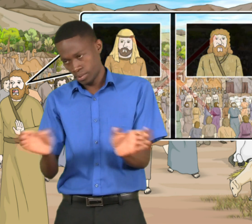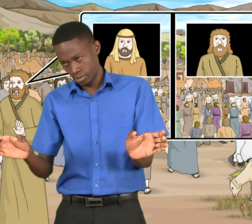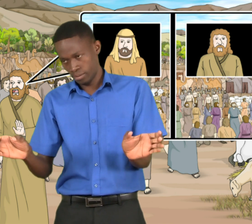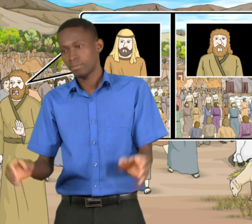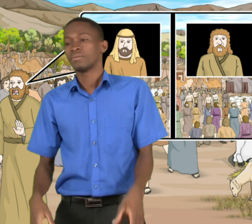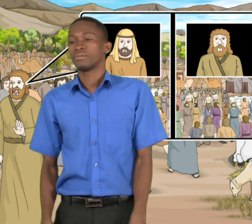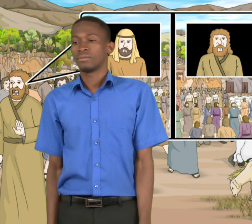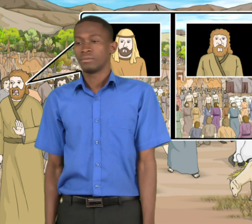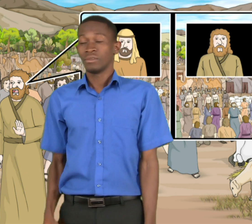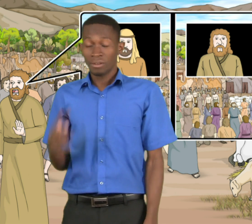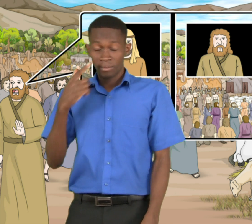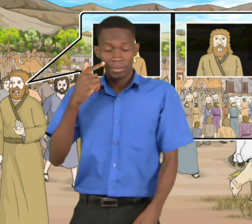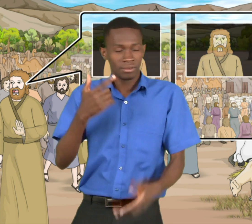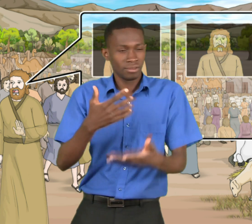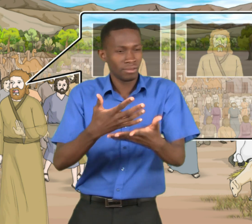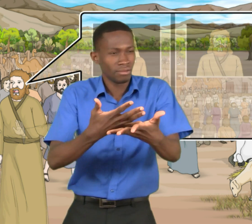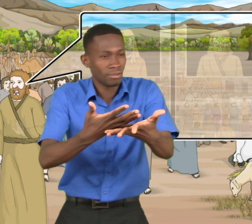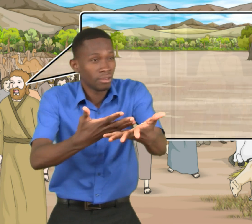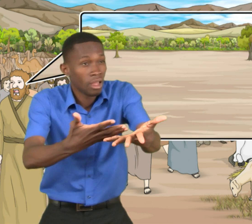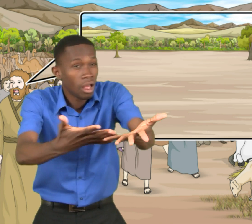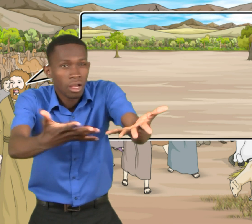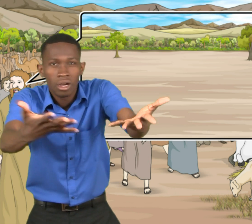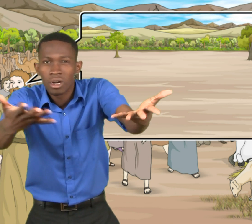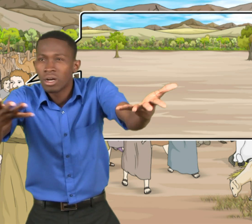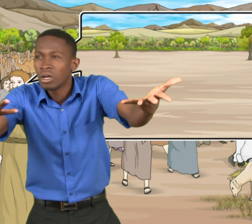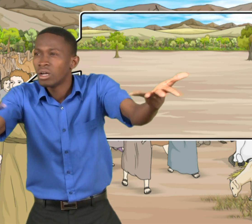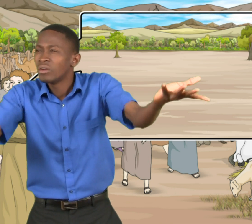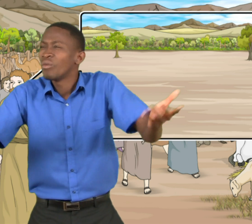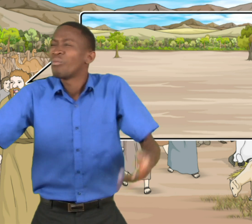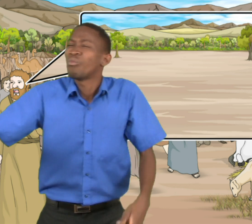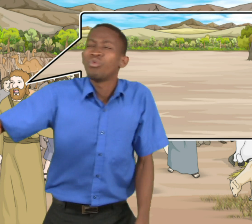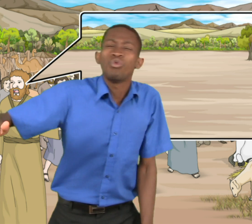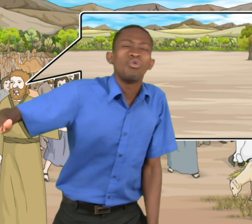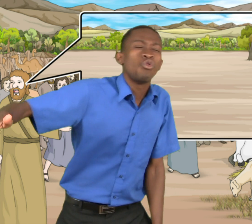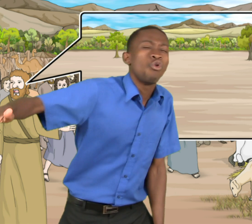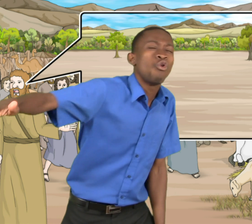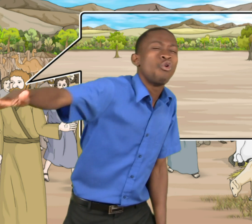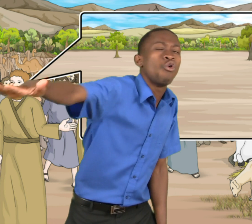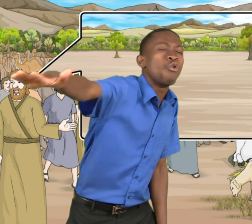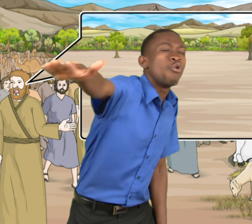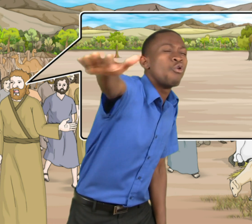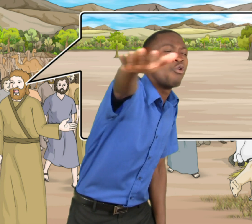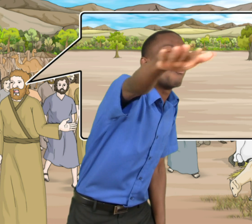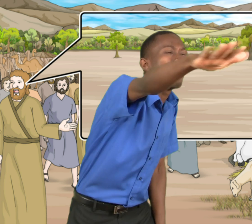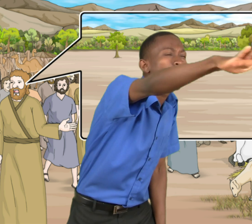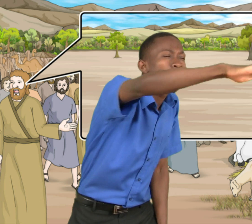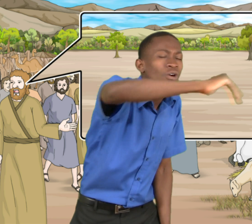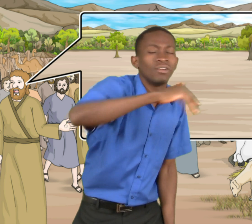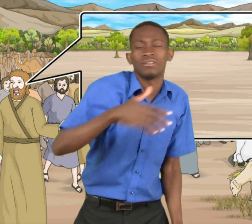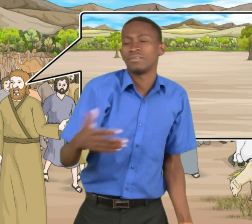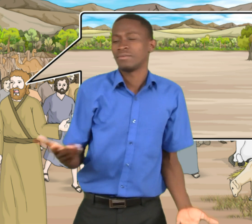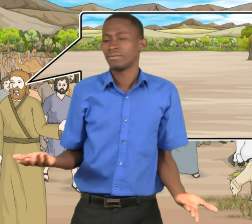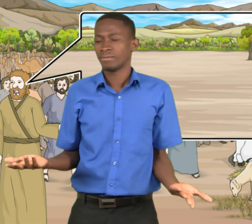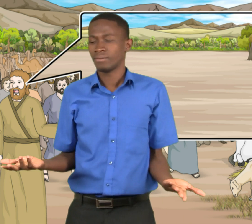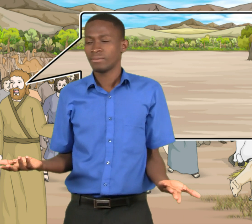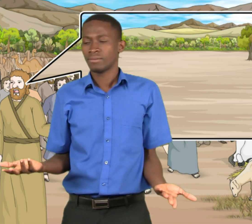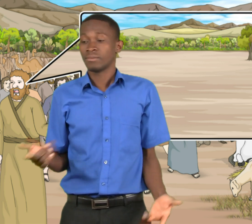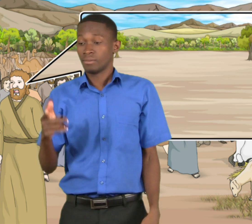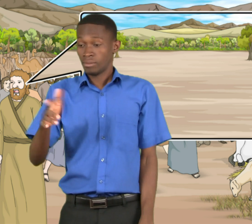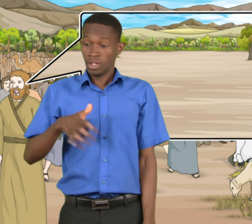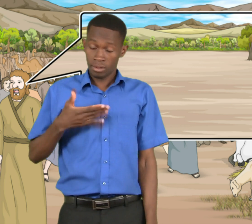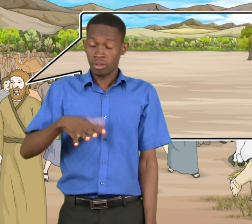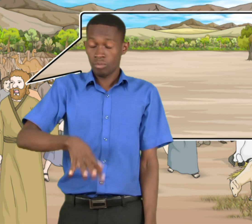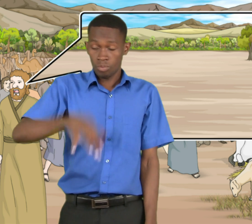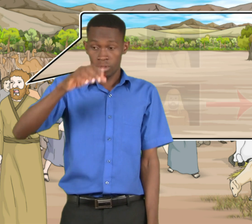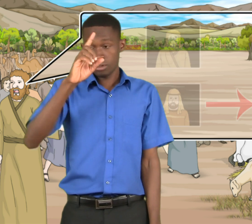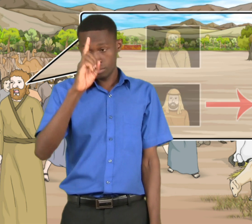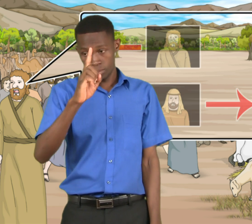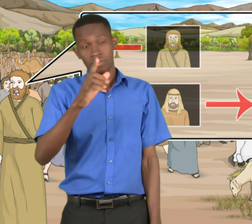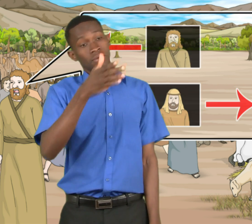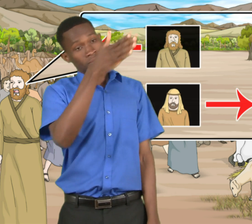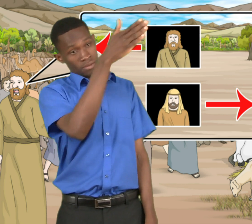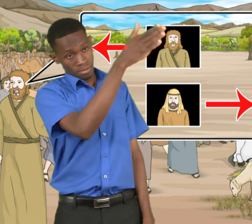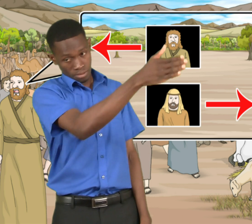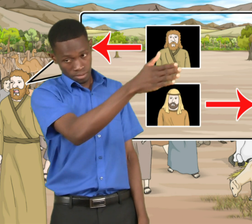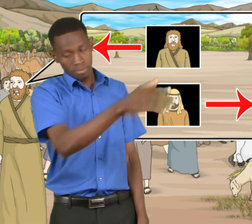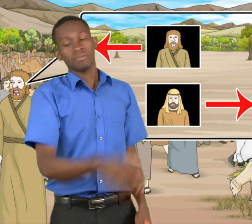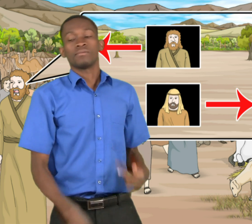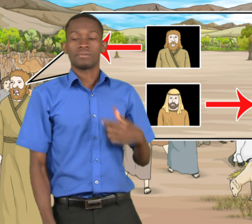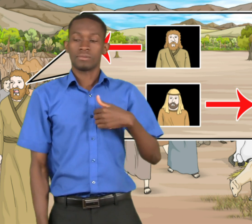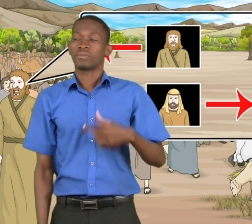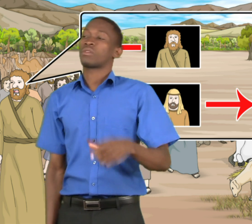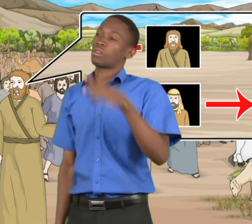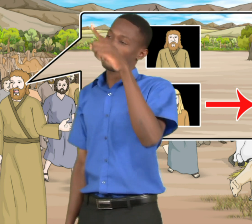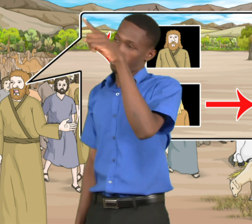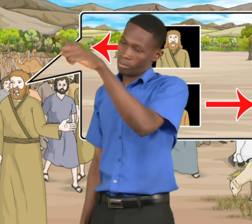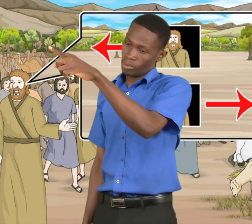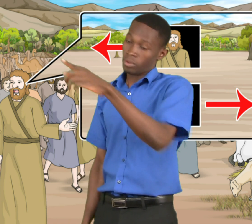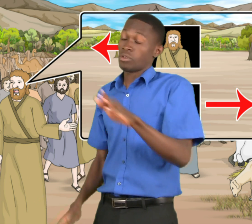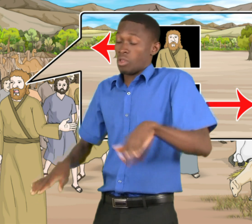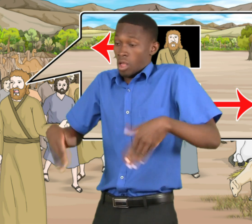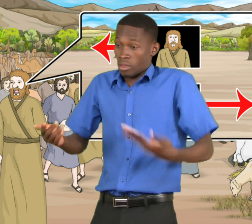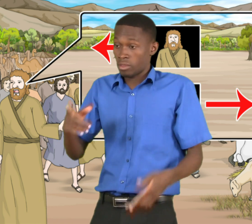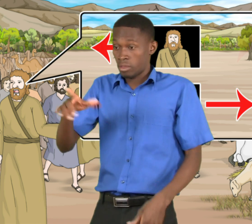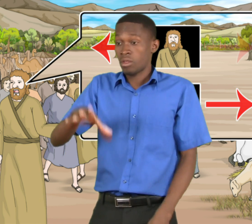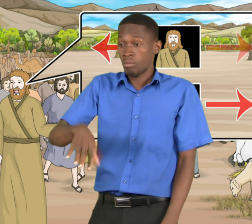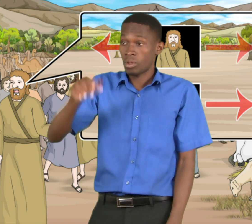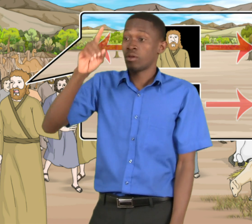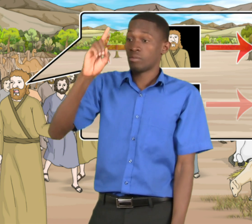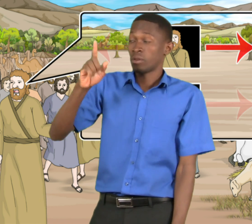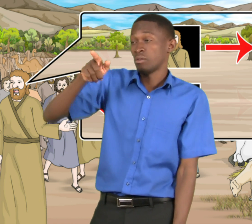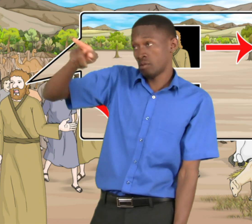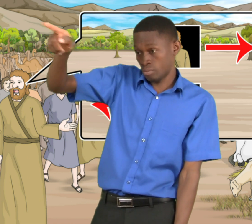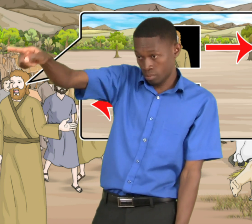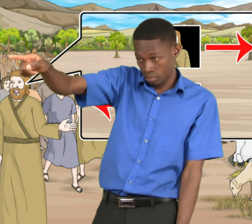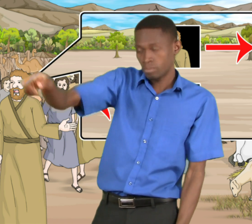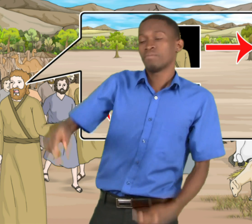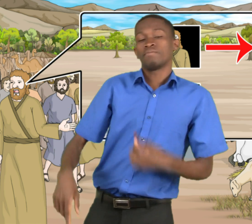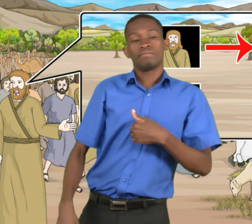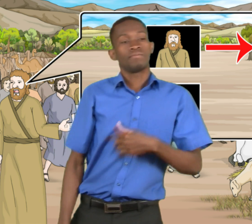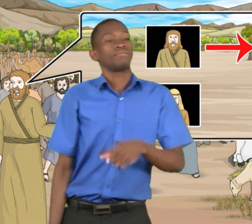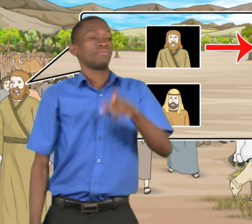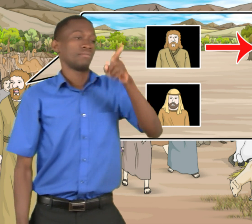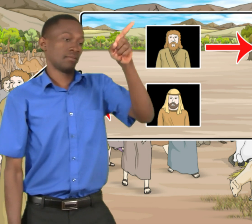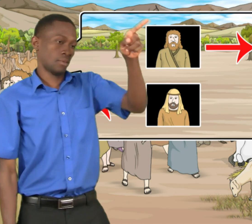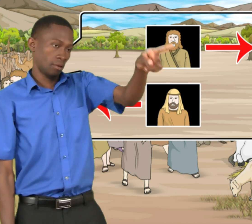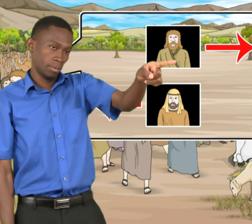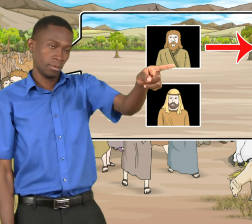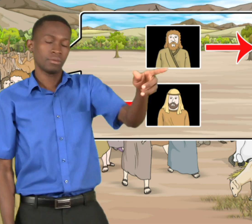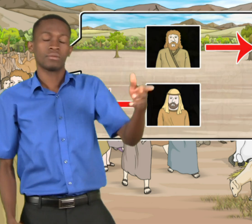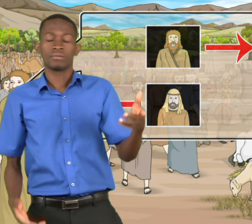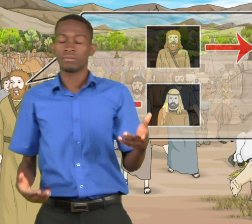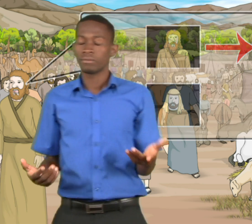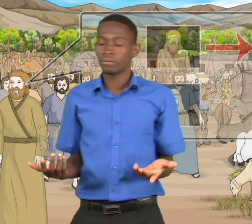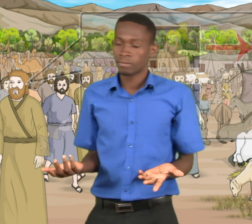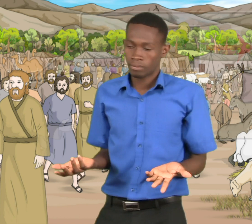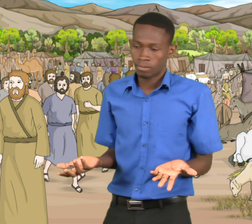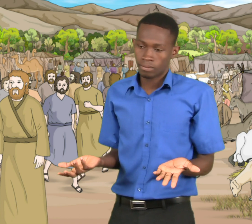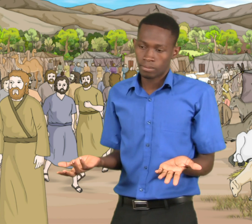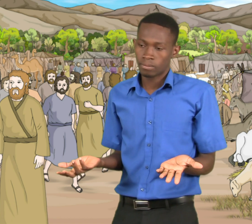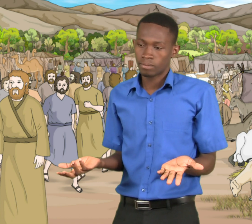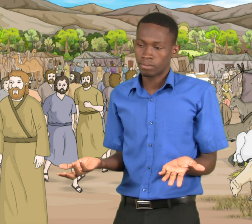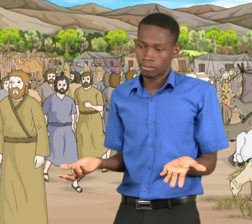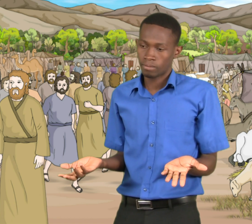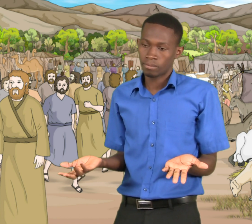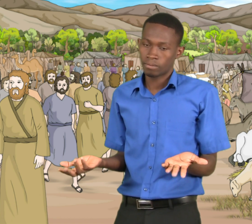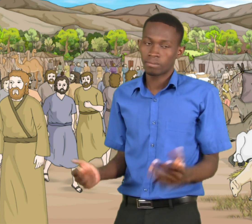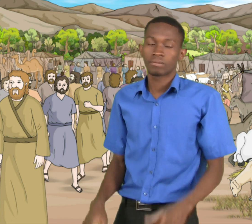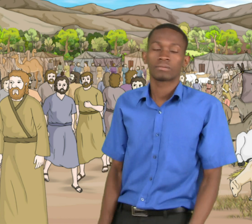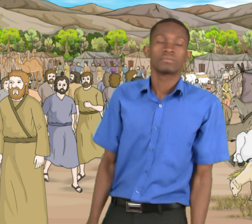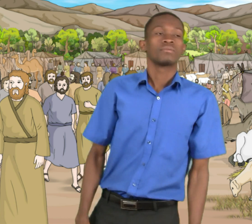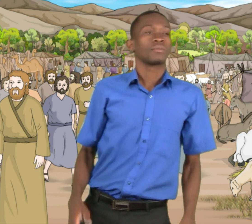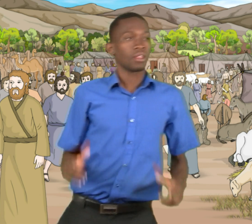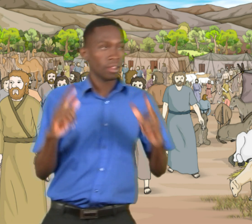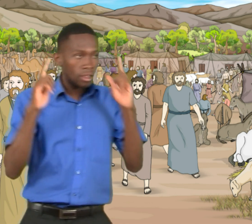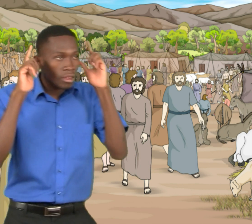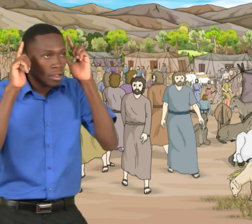Is not the whole land before you? Now separate yourself from me.